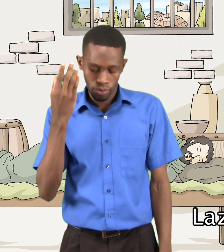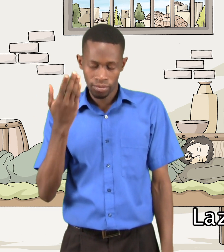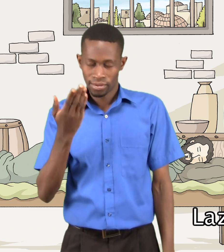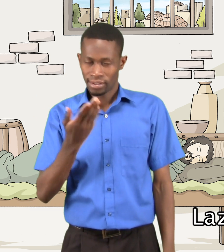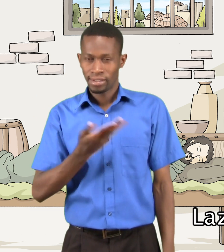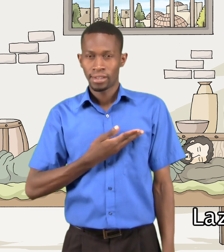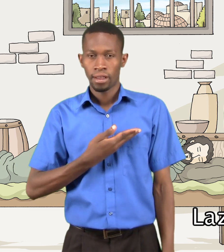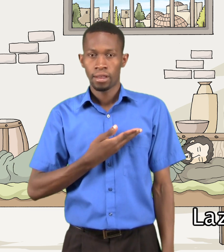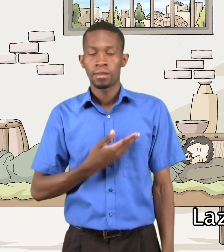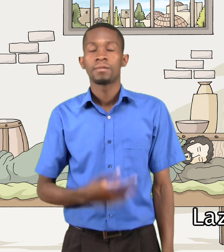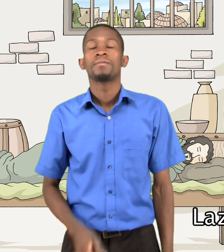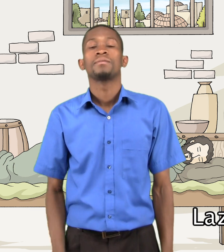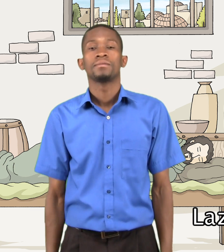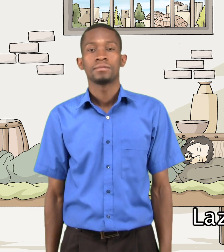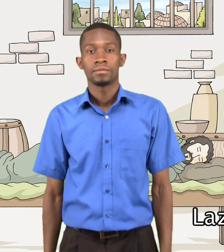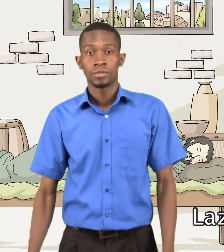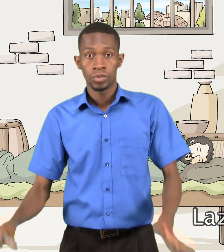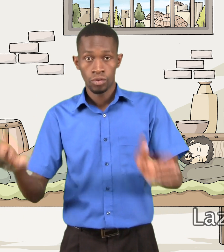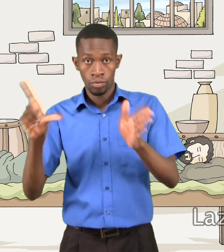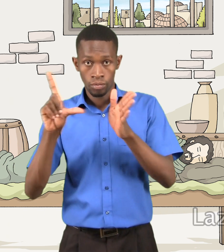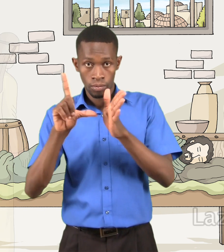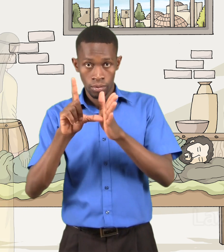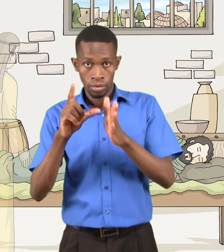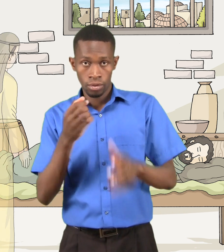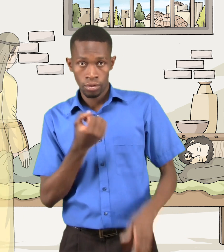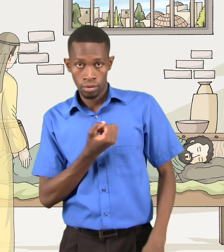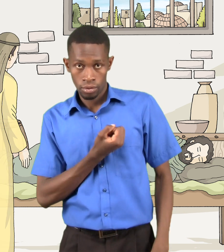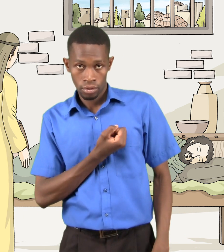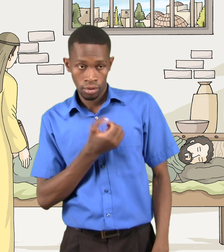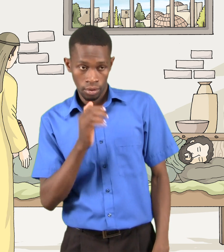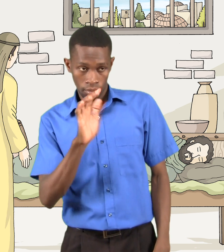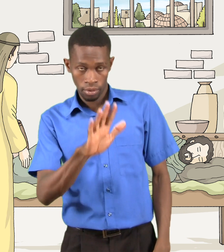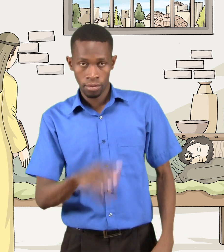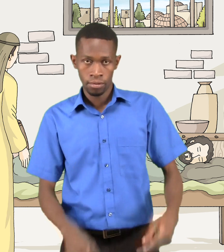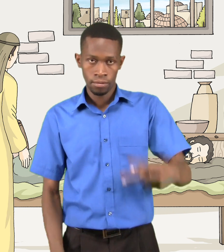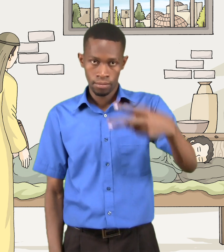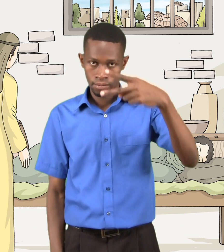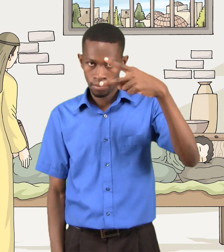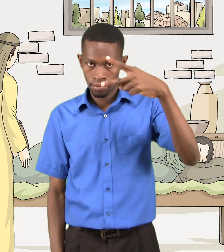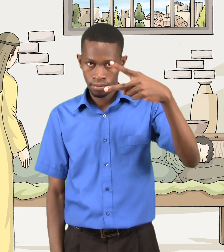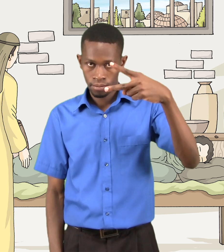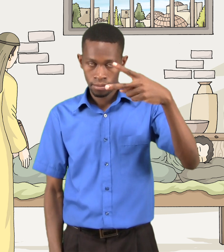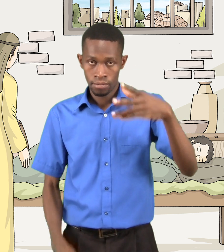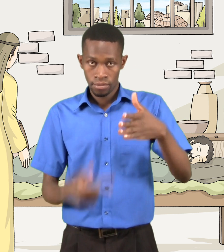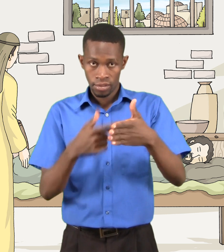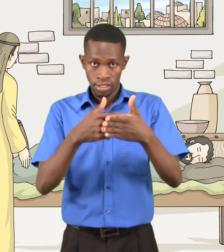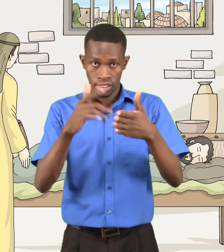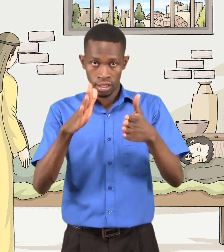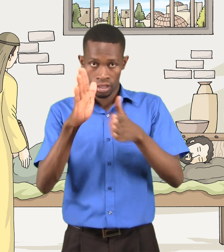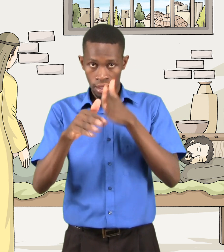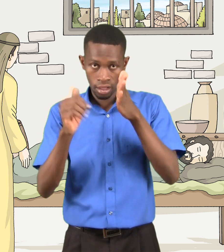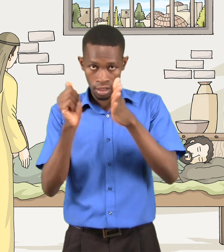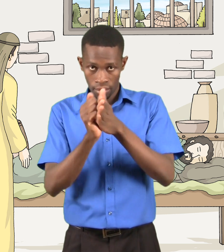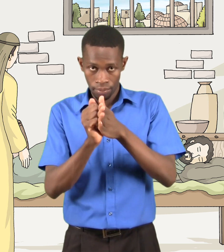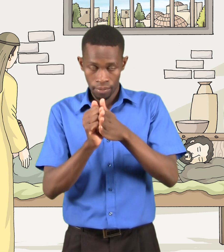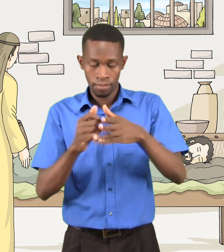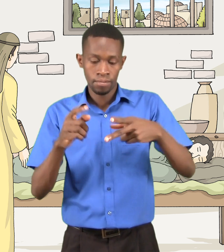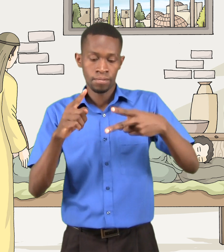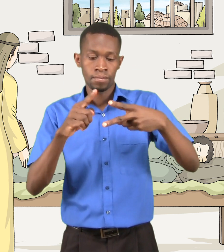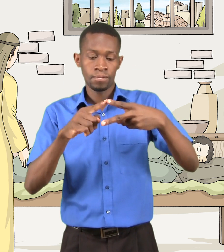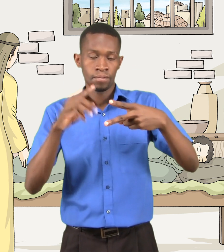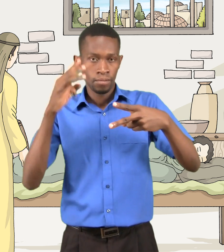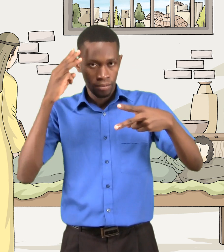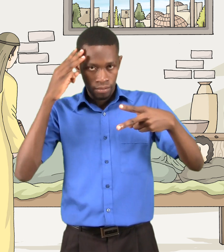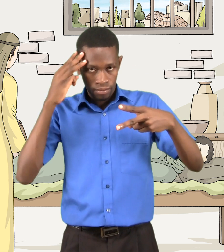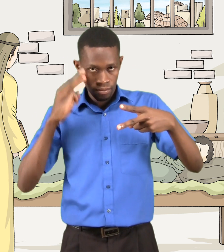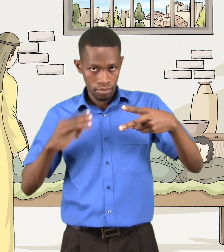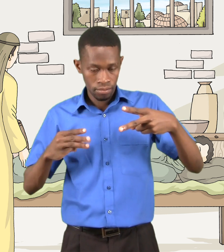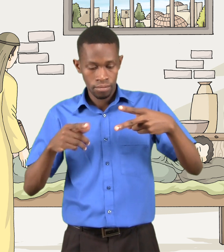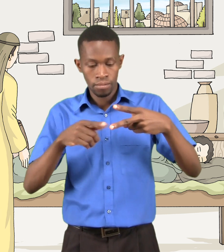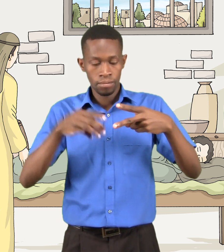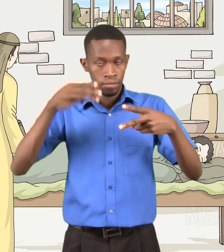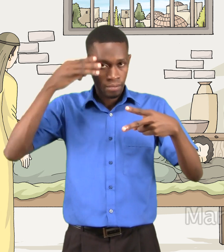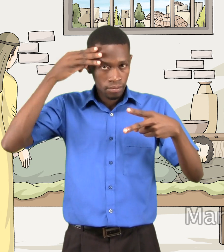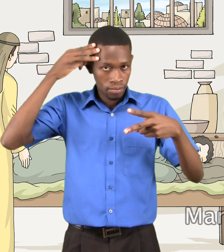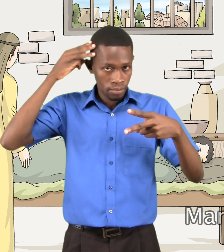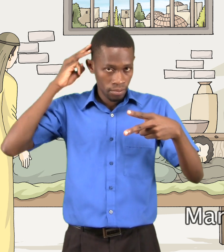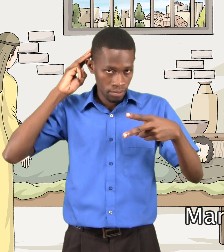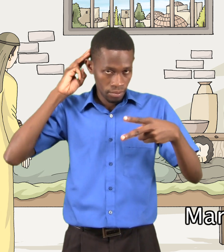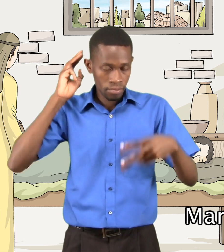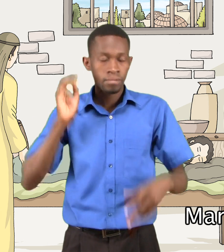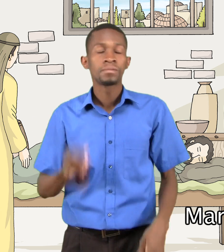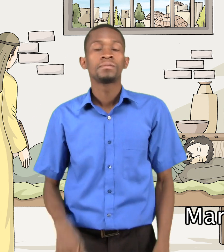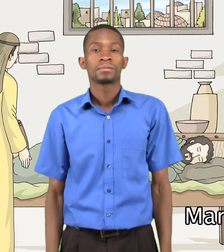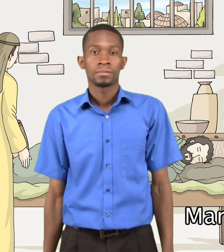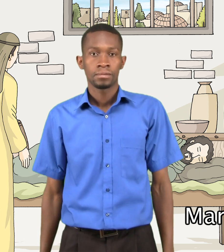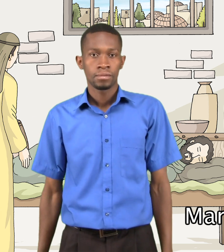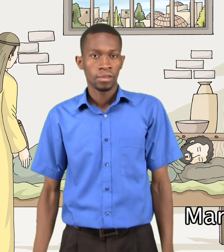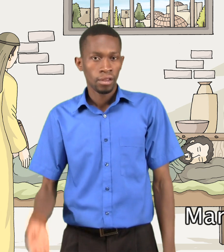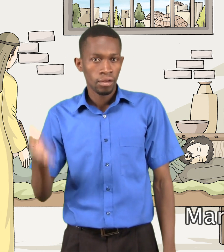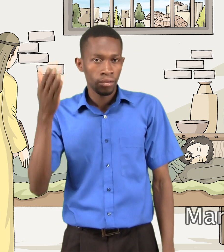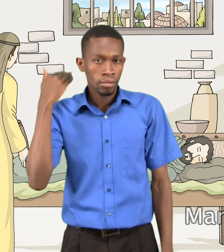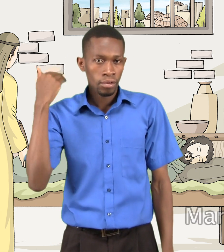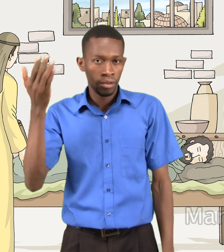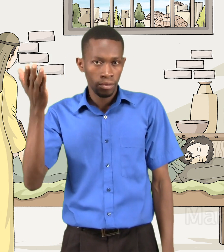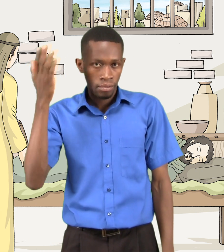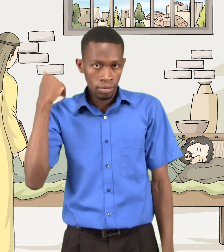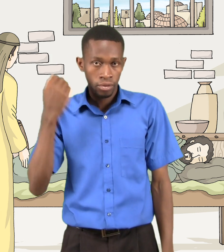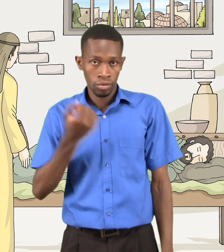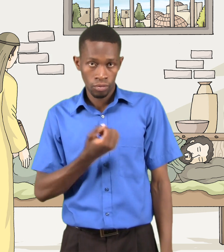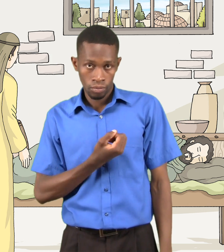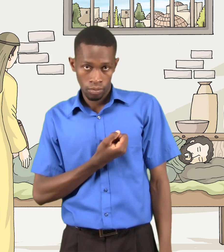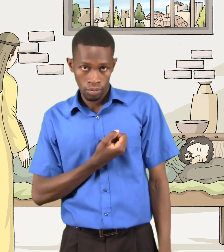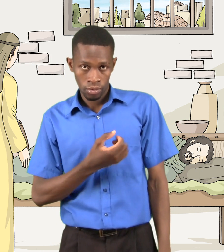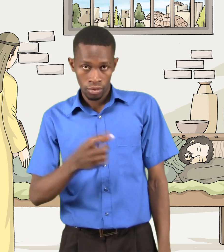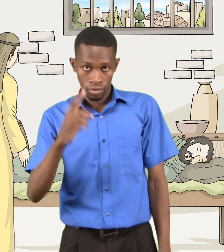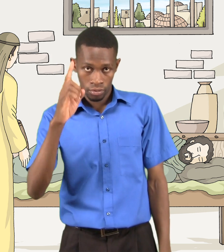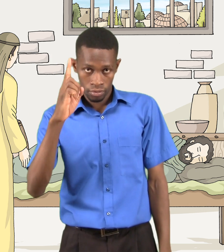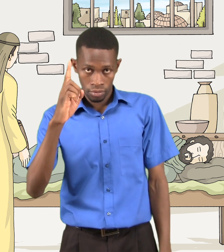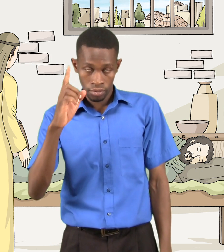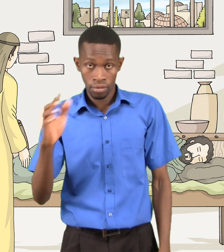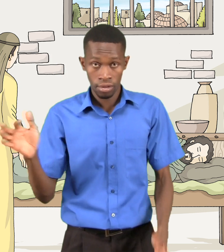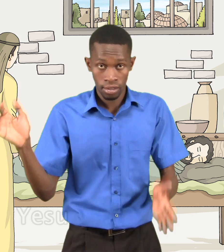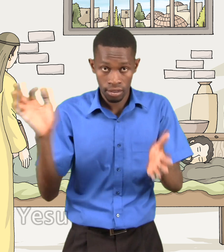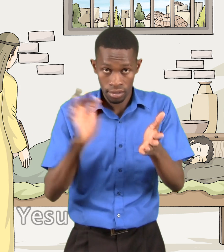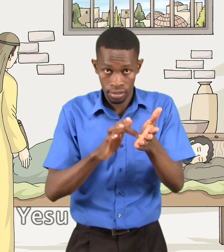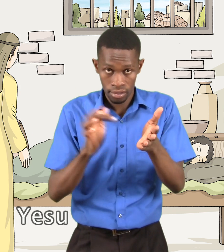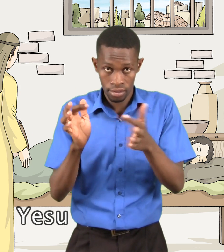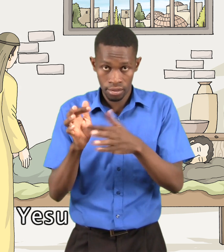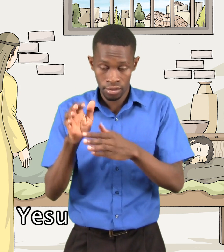He lived in Bethany, the village of Mary and her sister Martha.